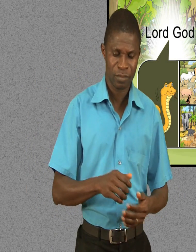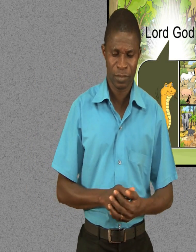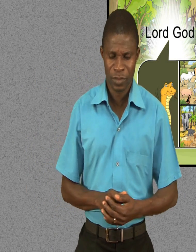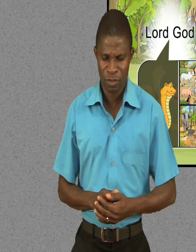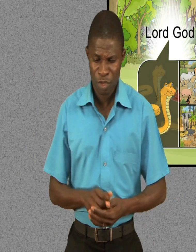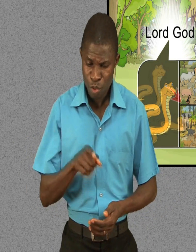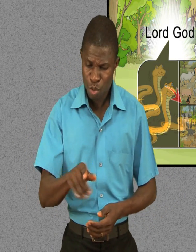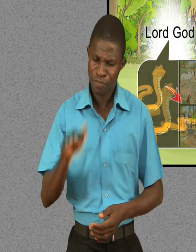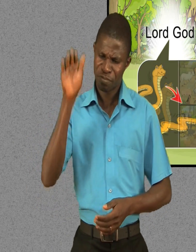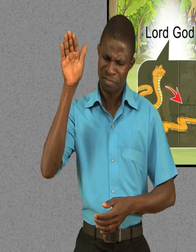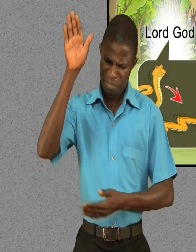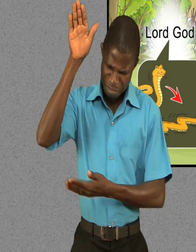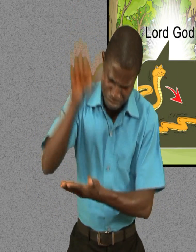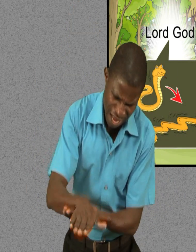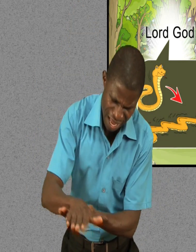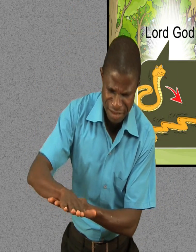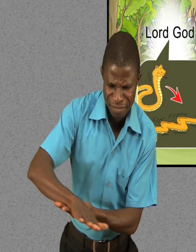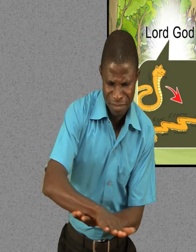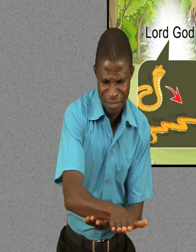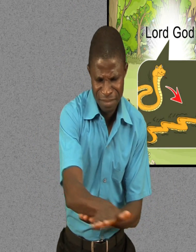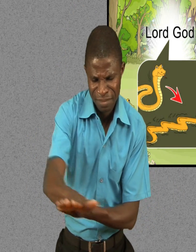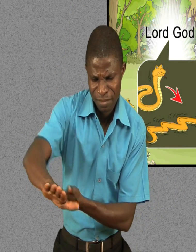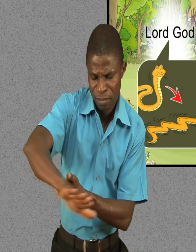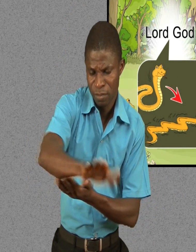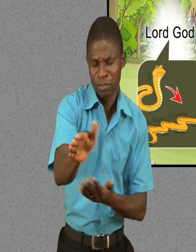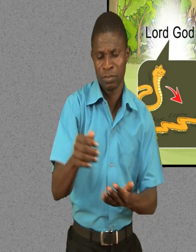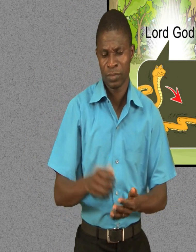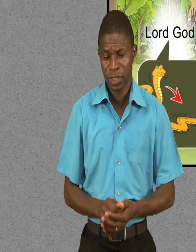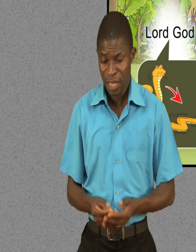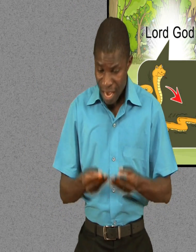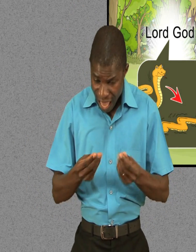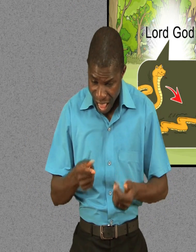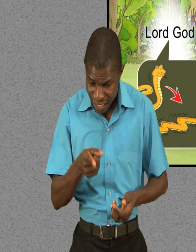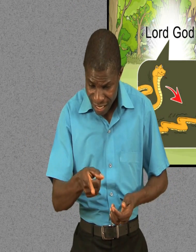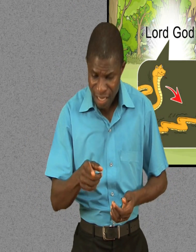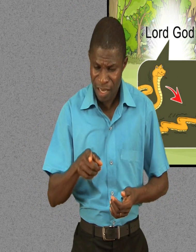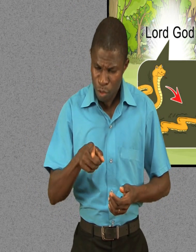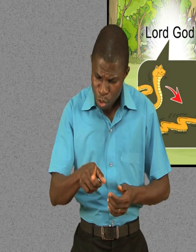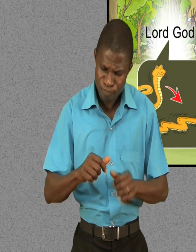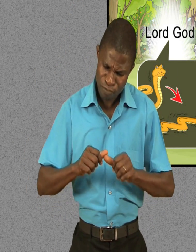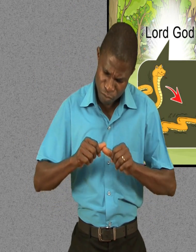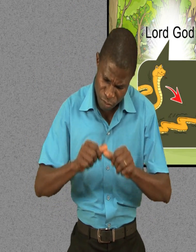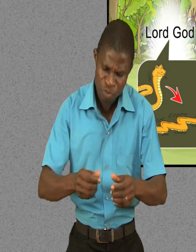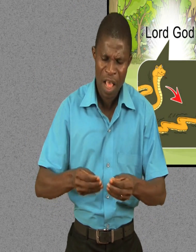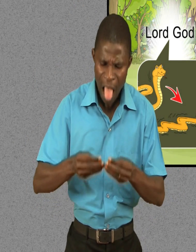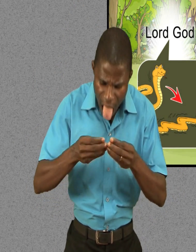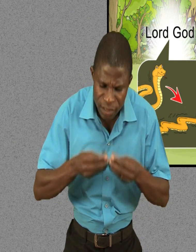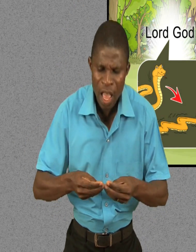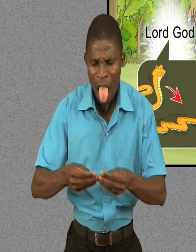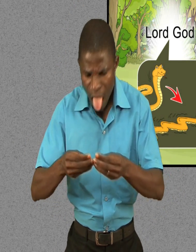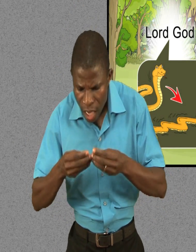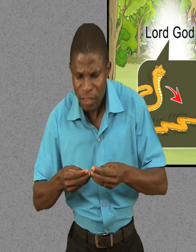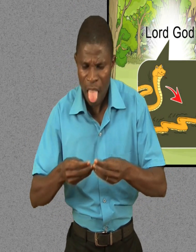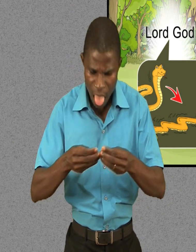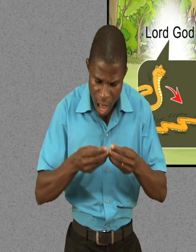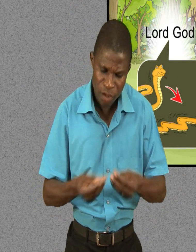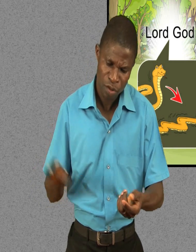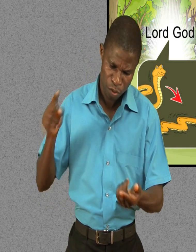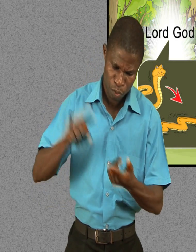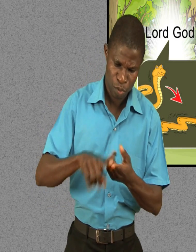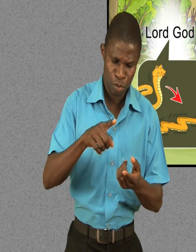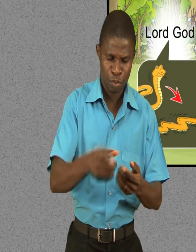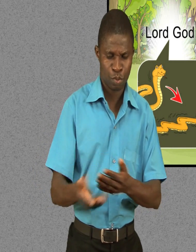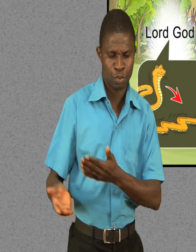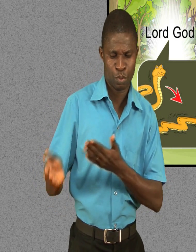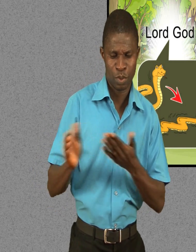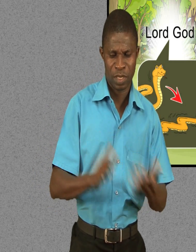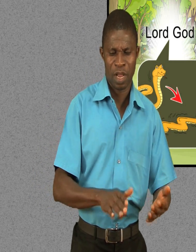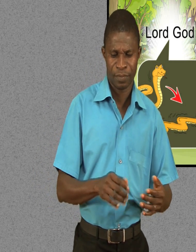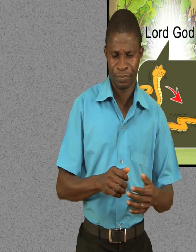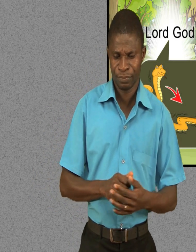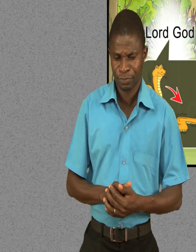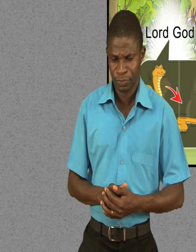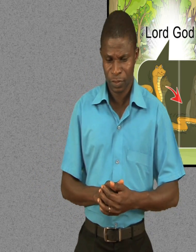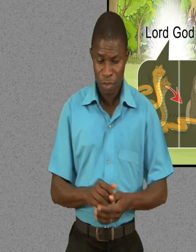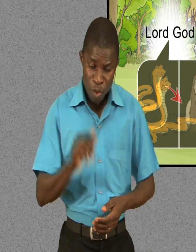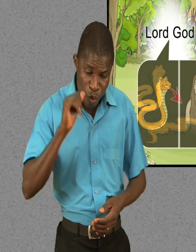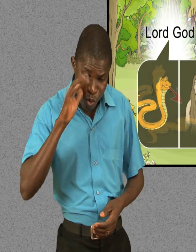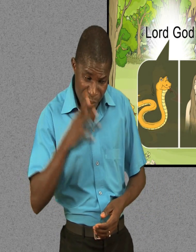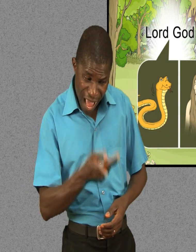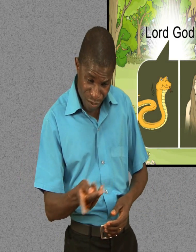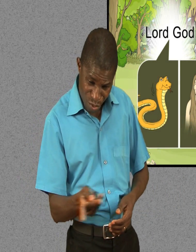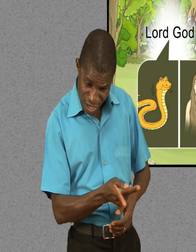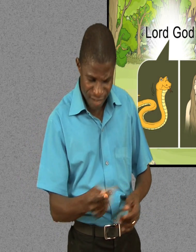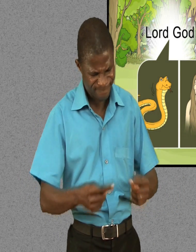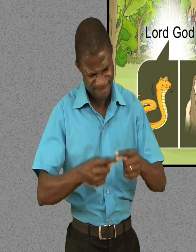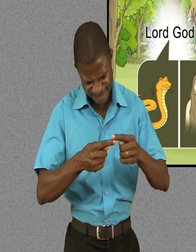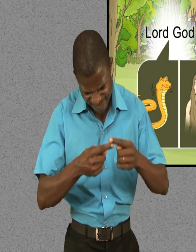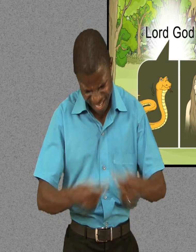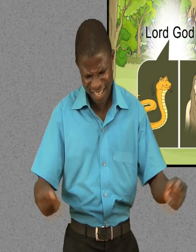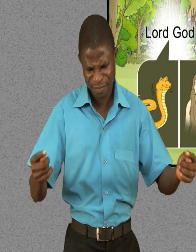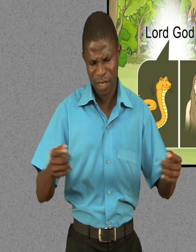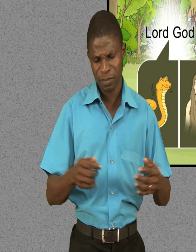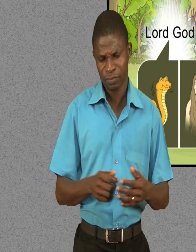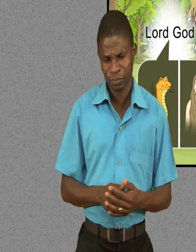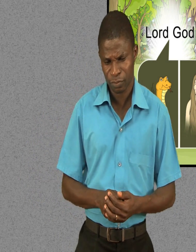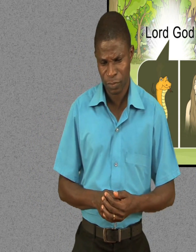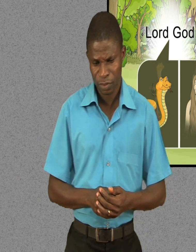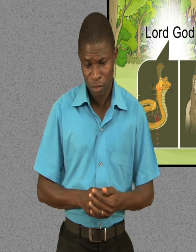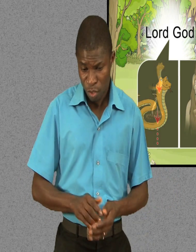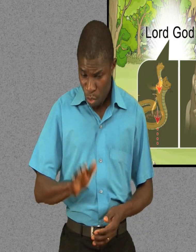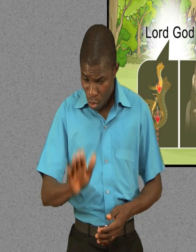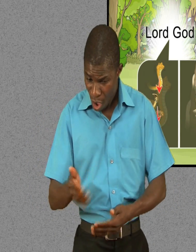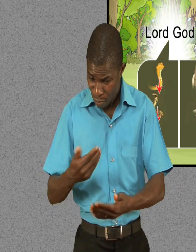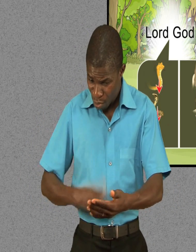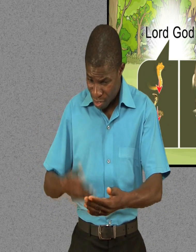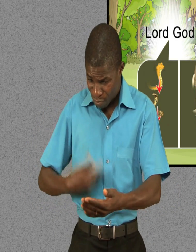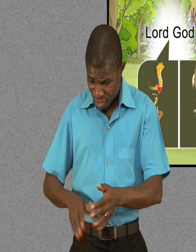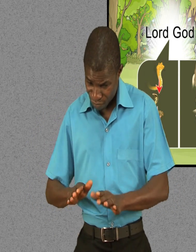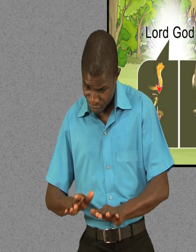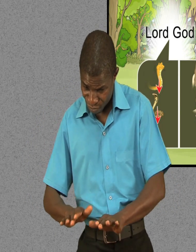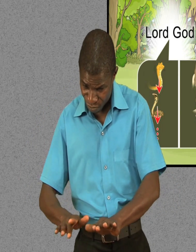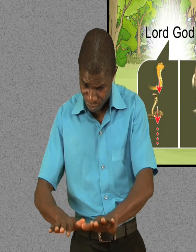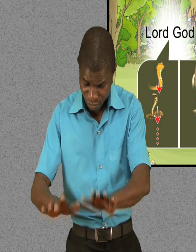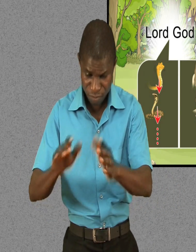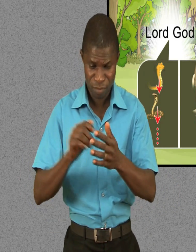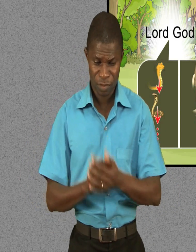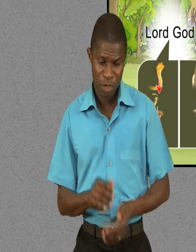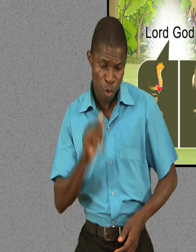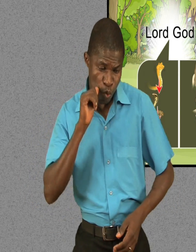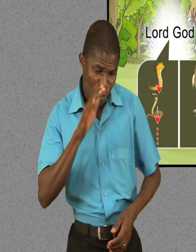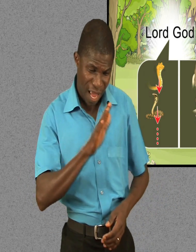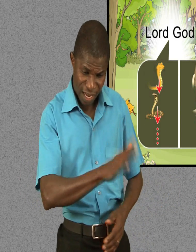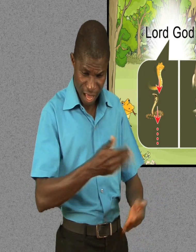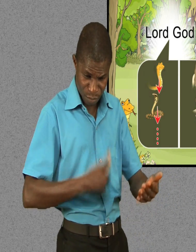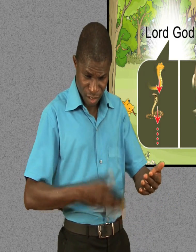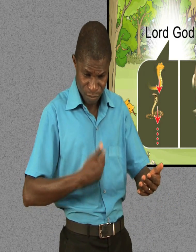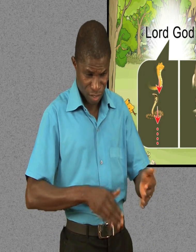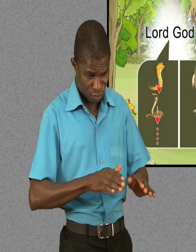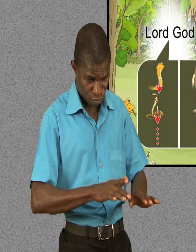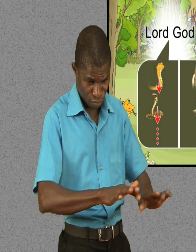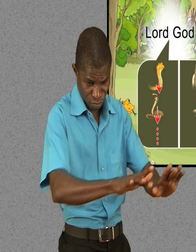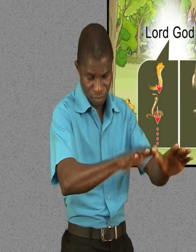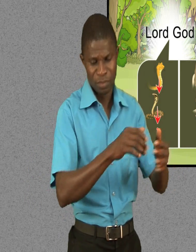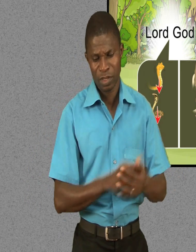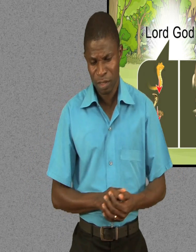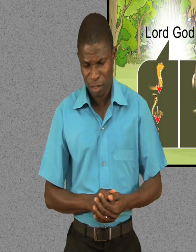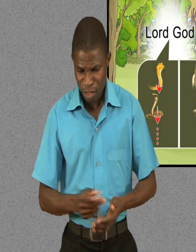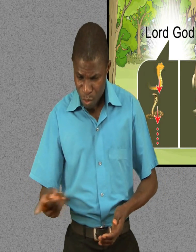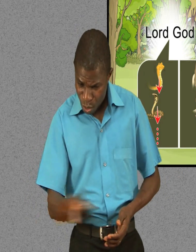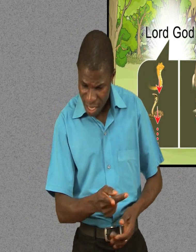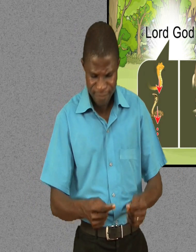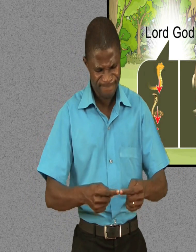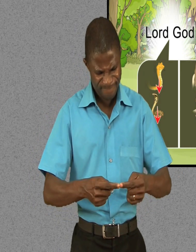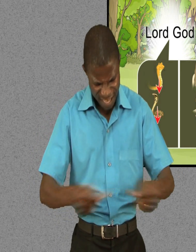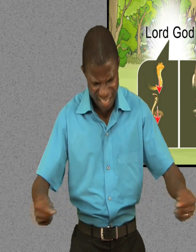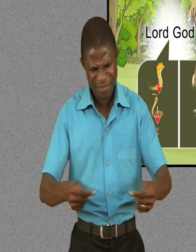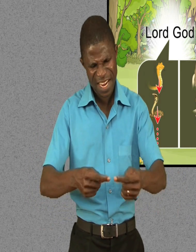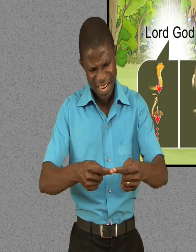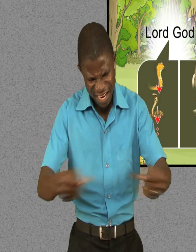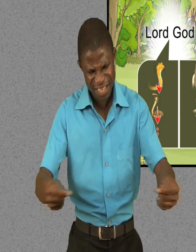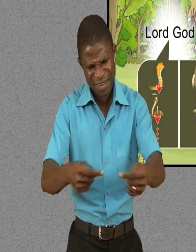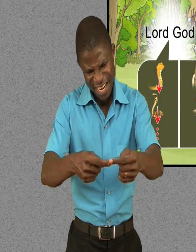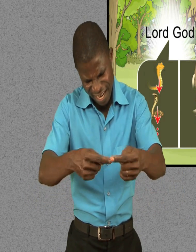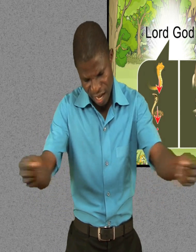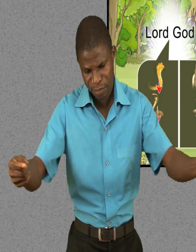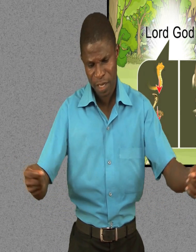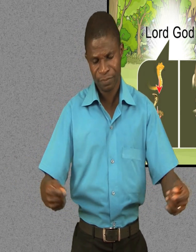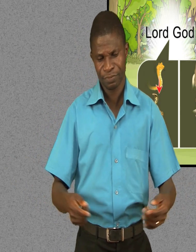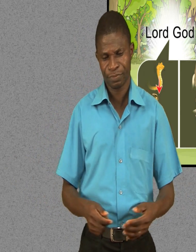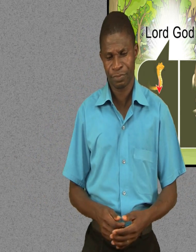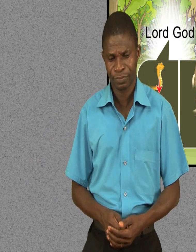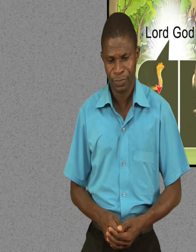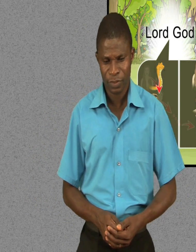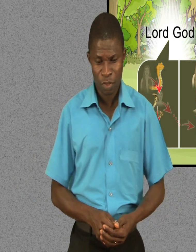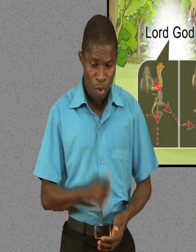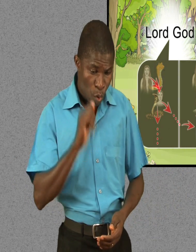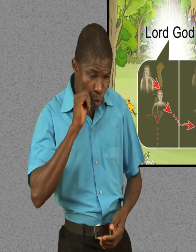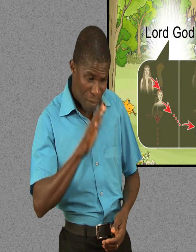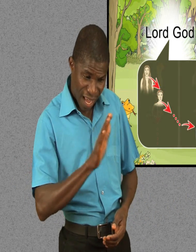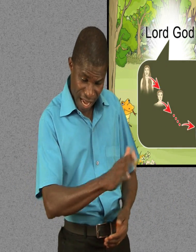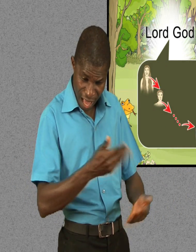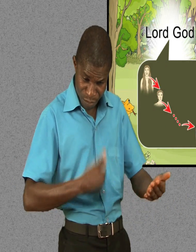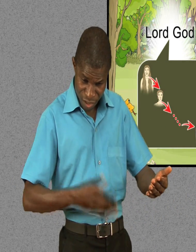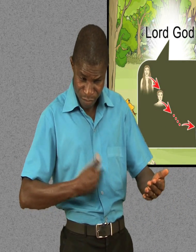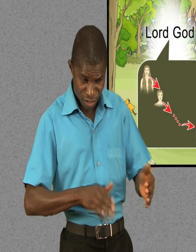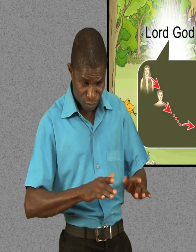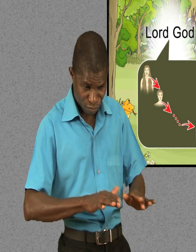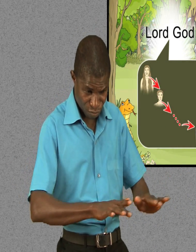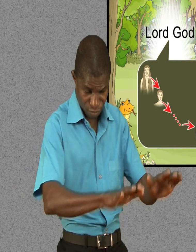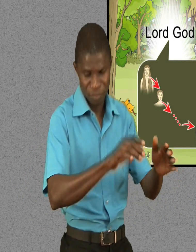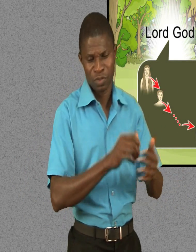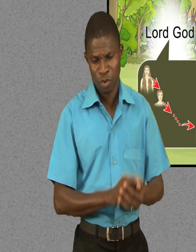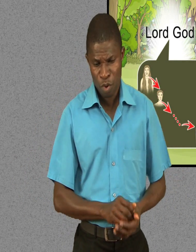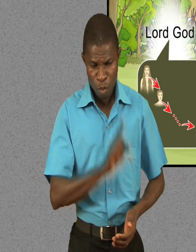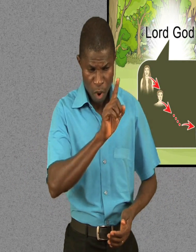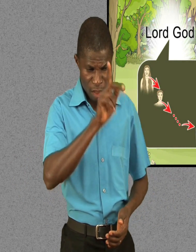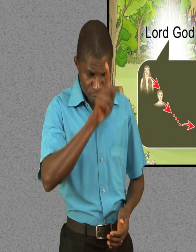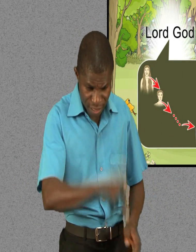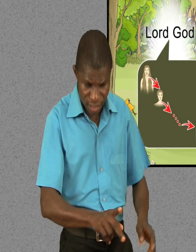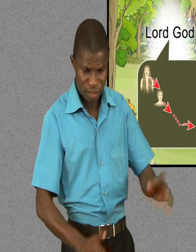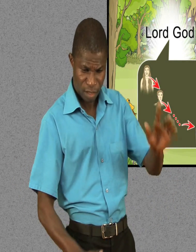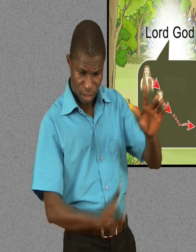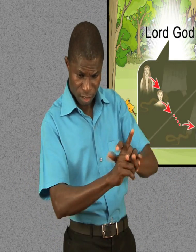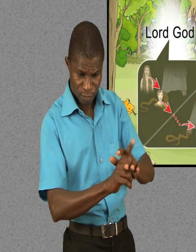On your belly will you go, and dust you will eat, all the days of your life. And I will put enmity between you and the woman, and between your seed and her seed.